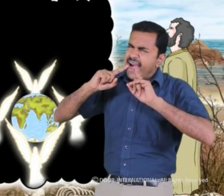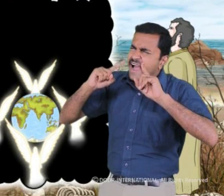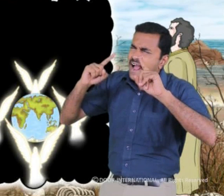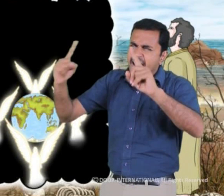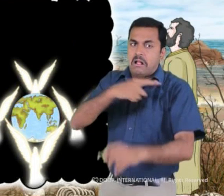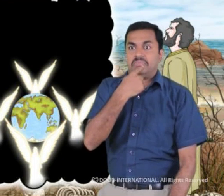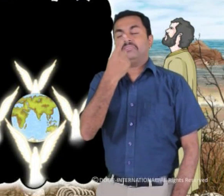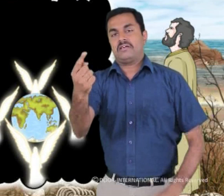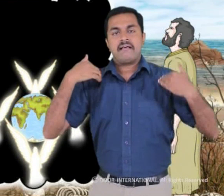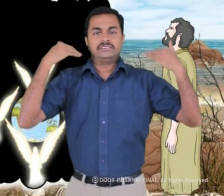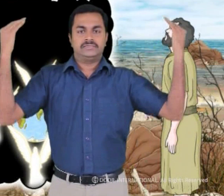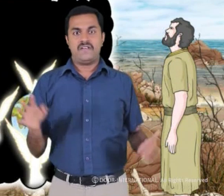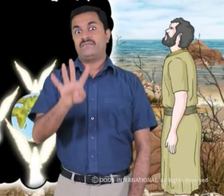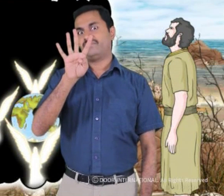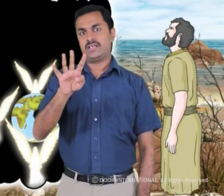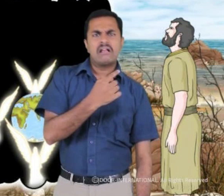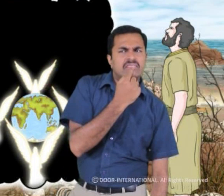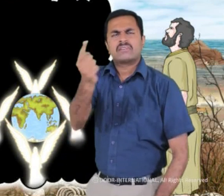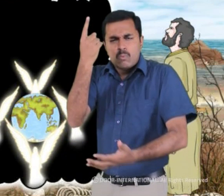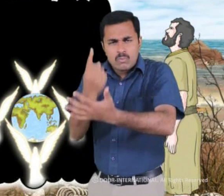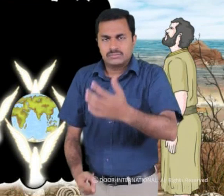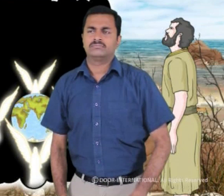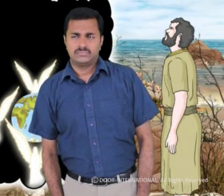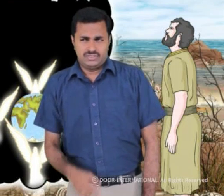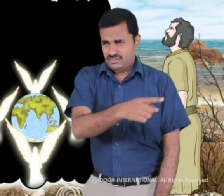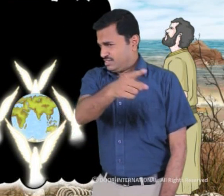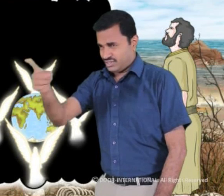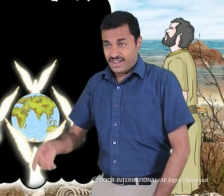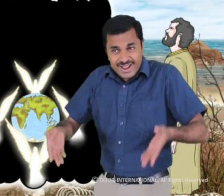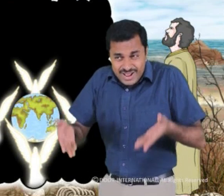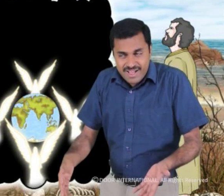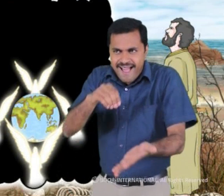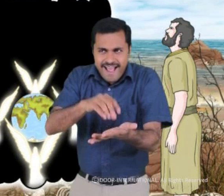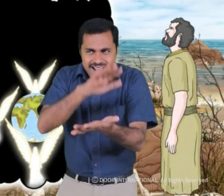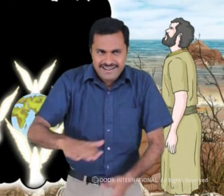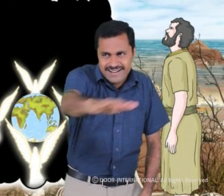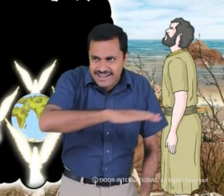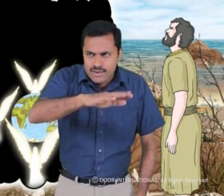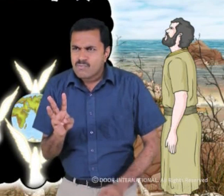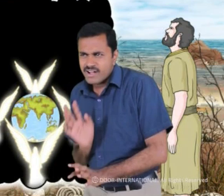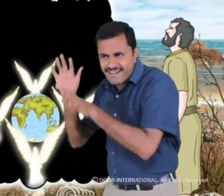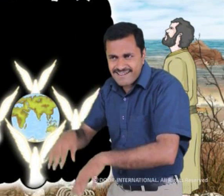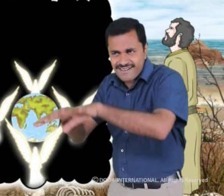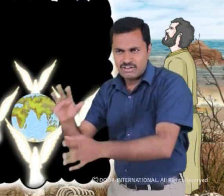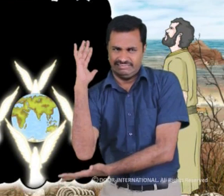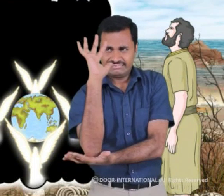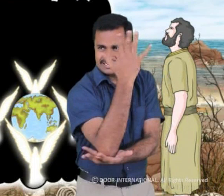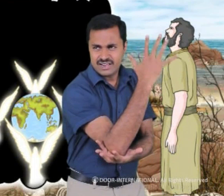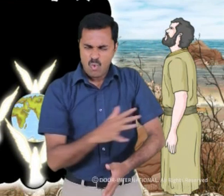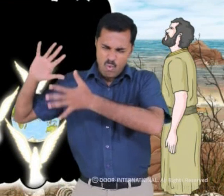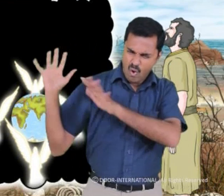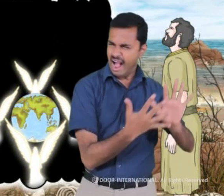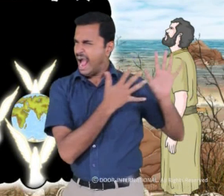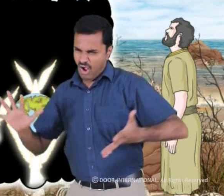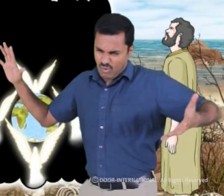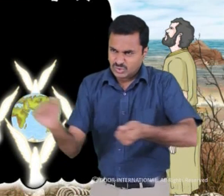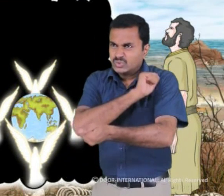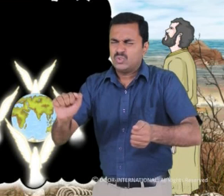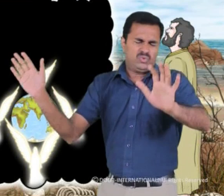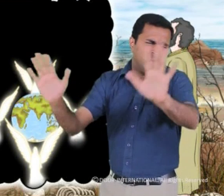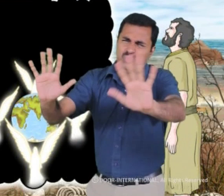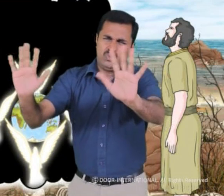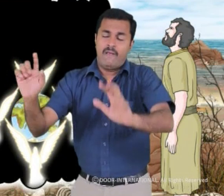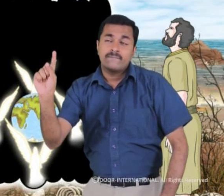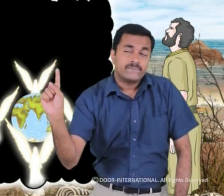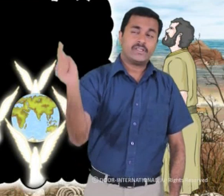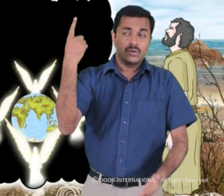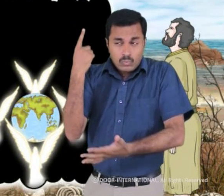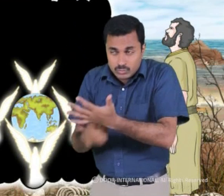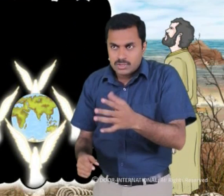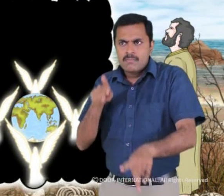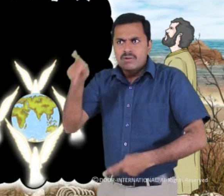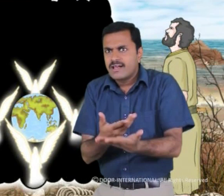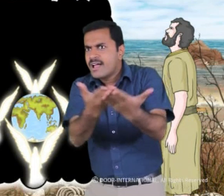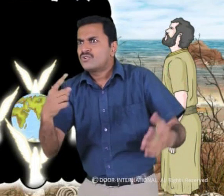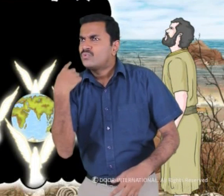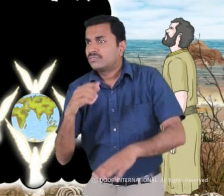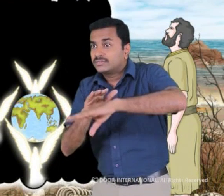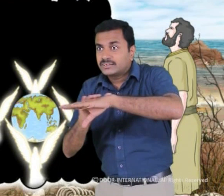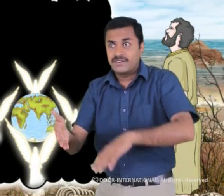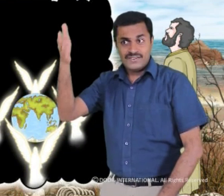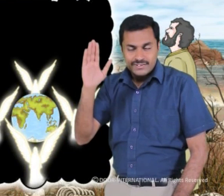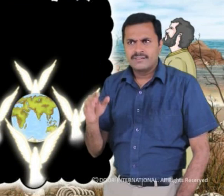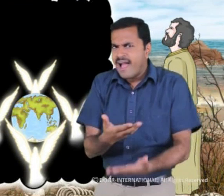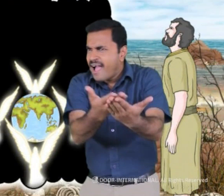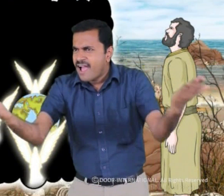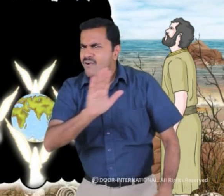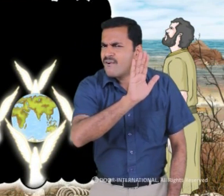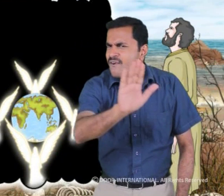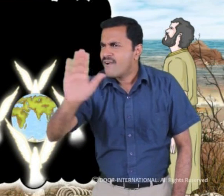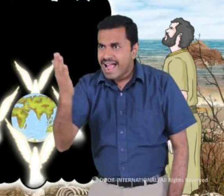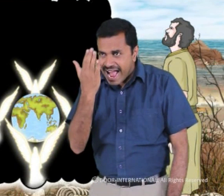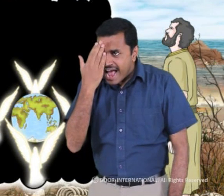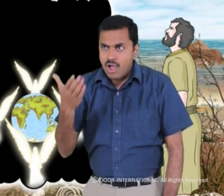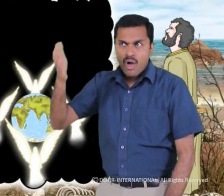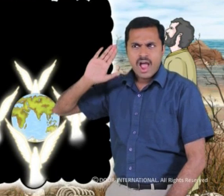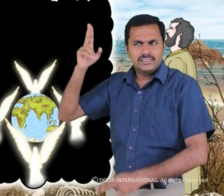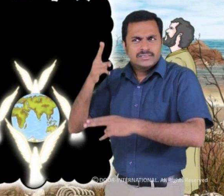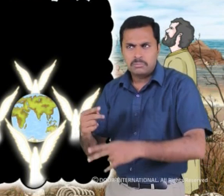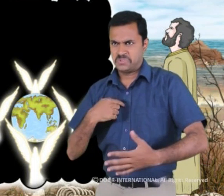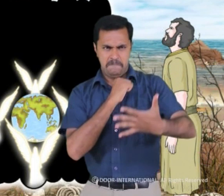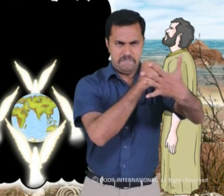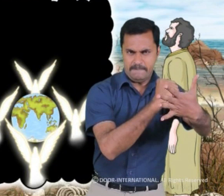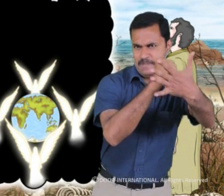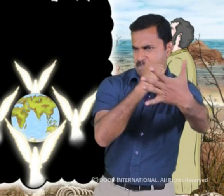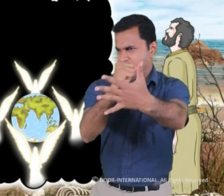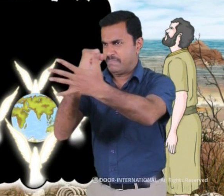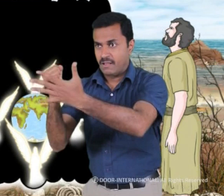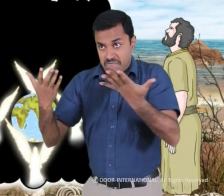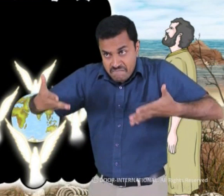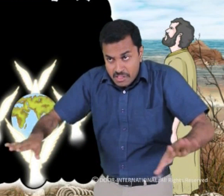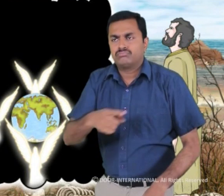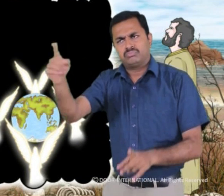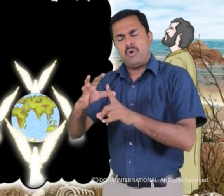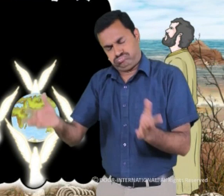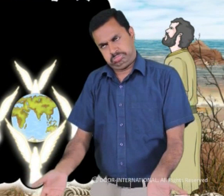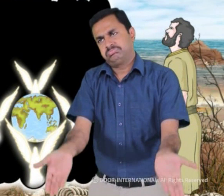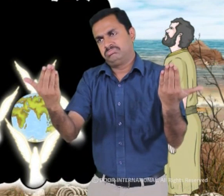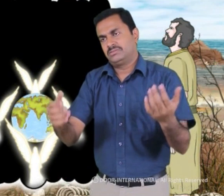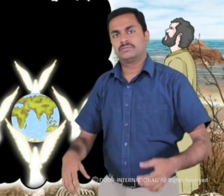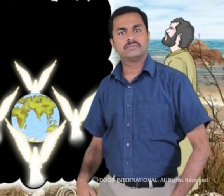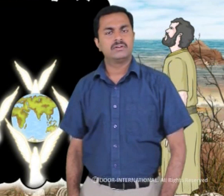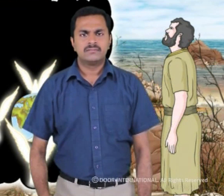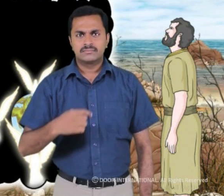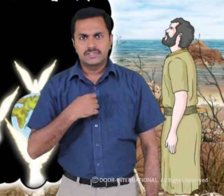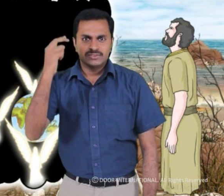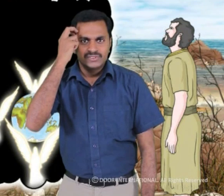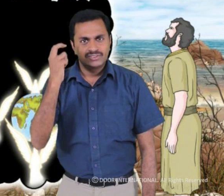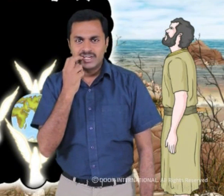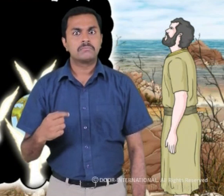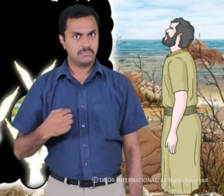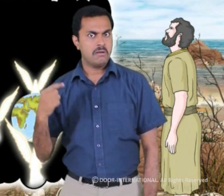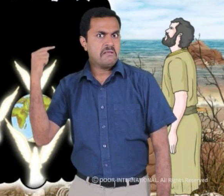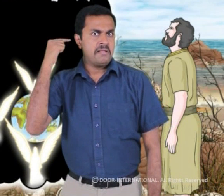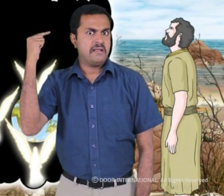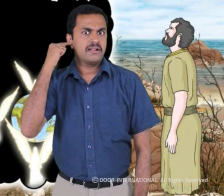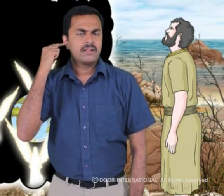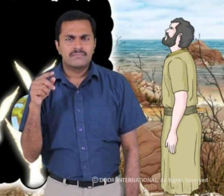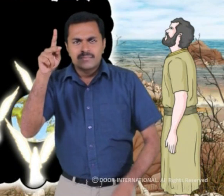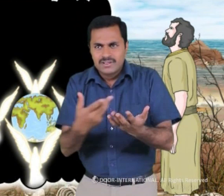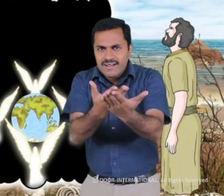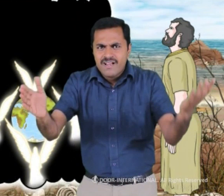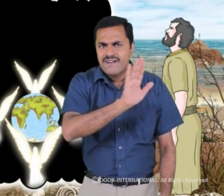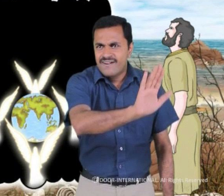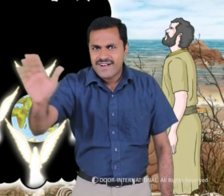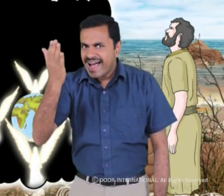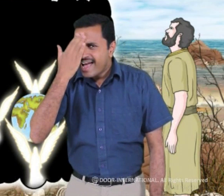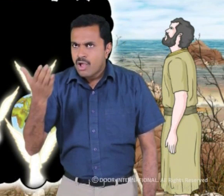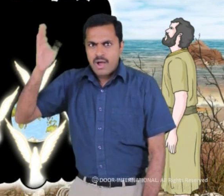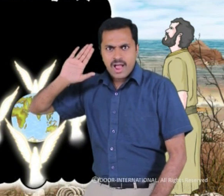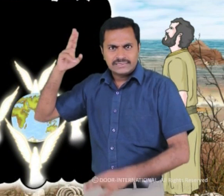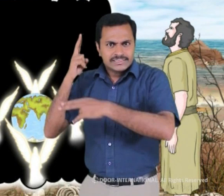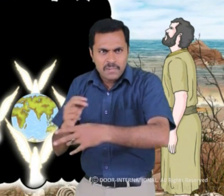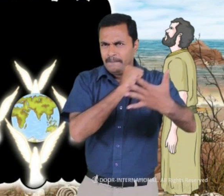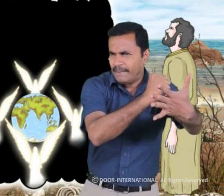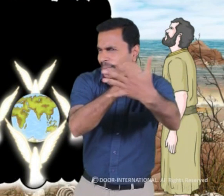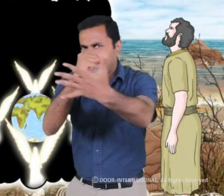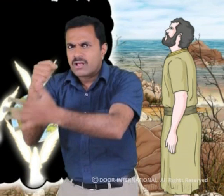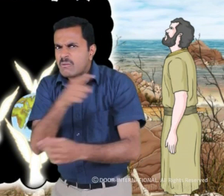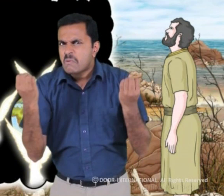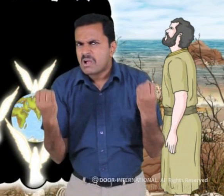And he called out in a loud voice to the four angels who had been given power to harm the land and the sea: “Do not harm the land or sea or trees until we have sealed the foreheads of the servants of our God.”